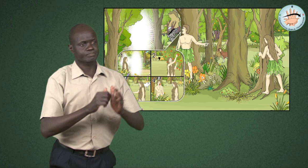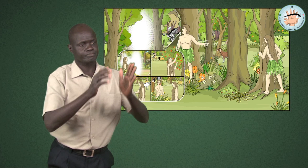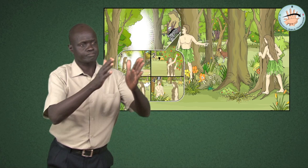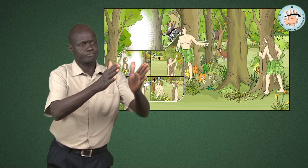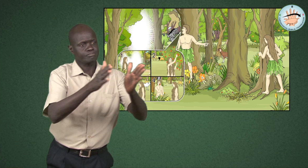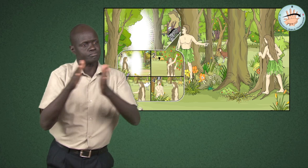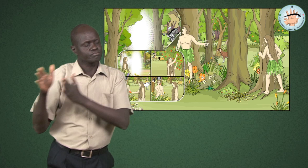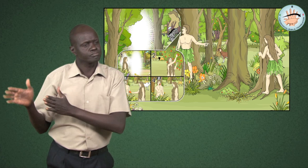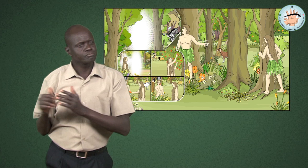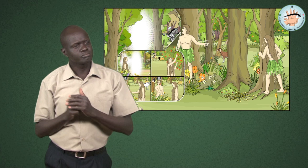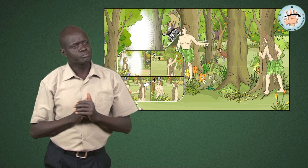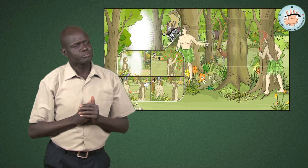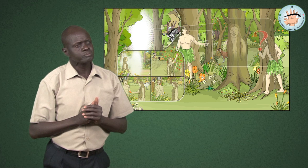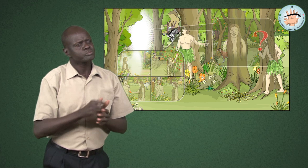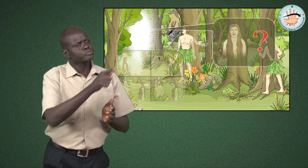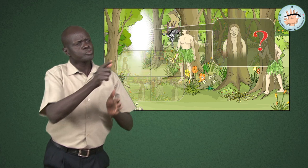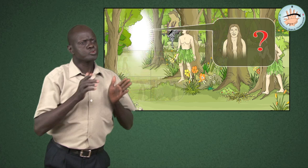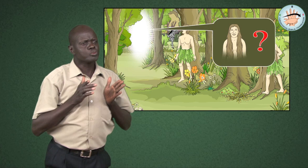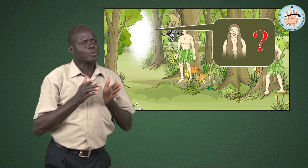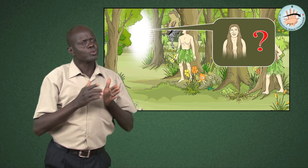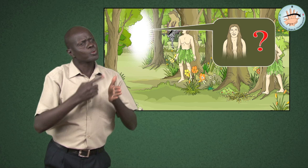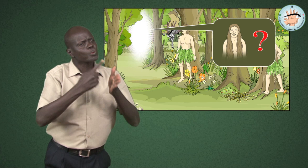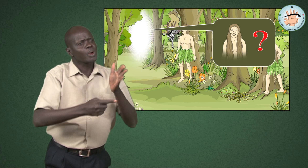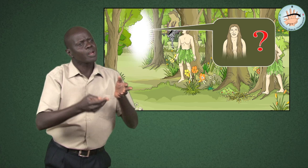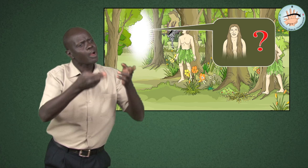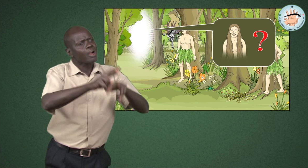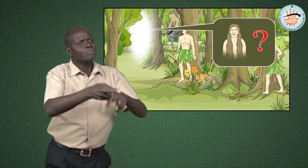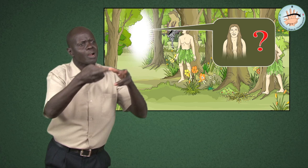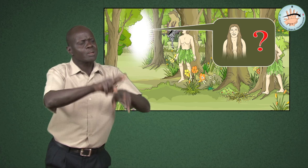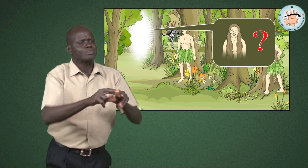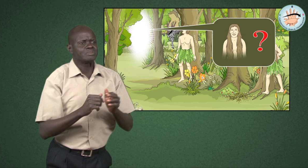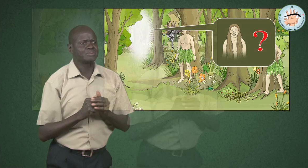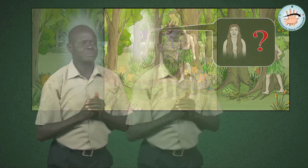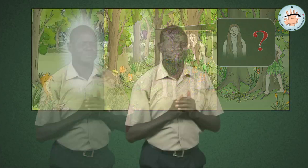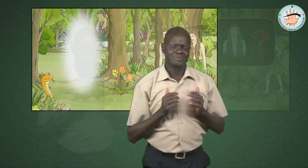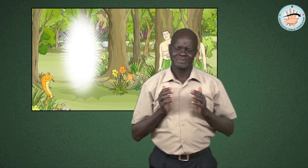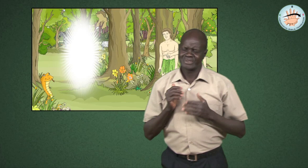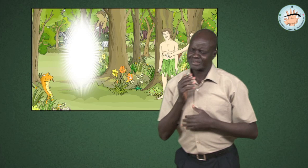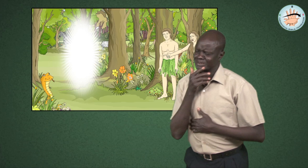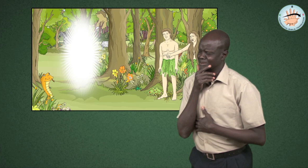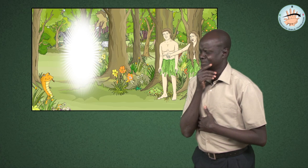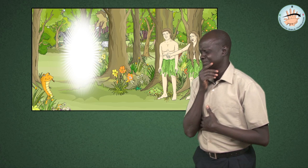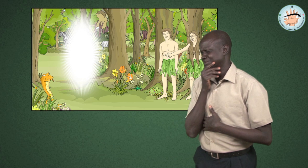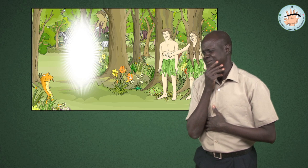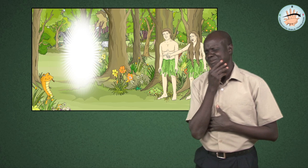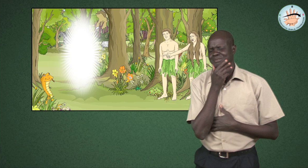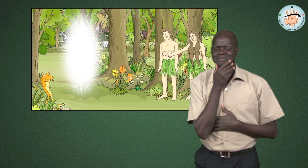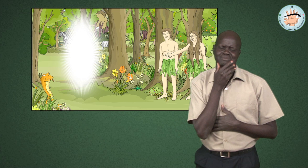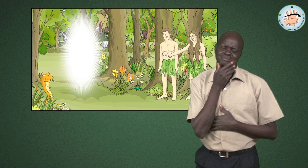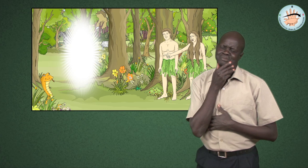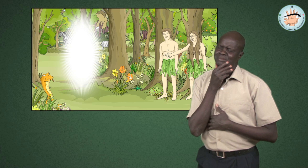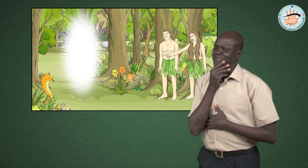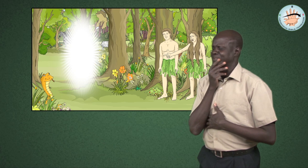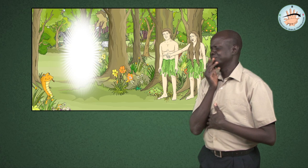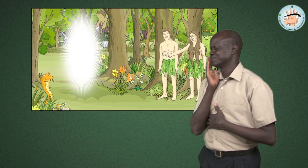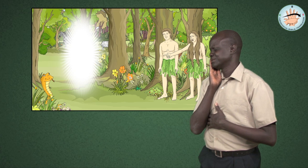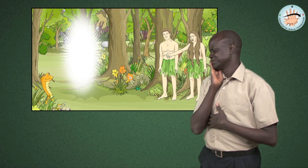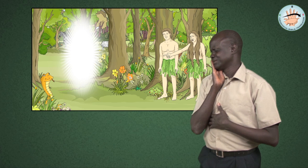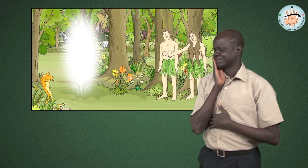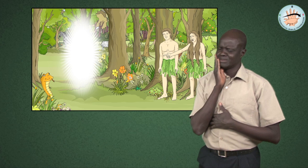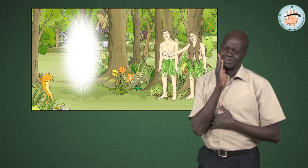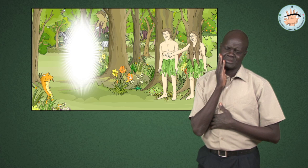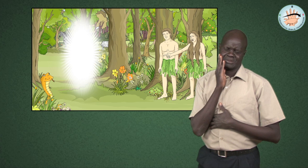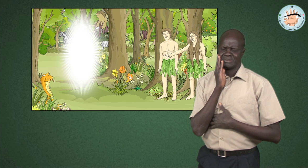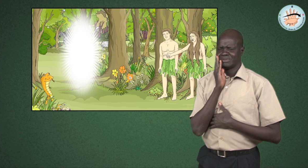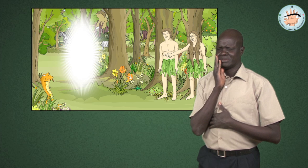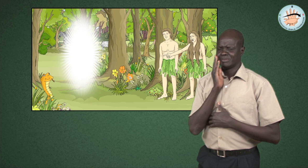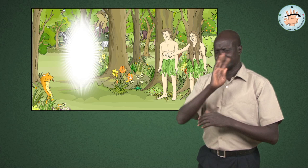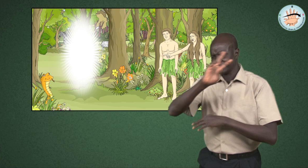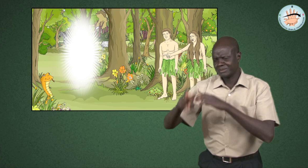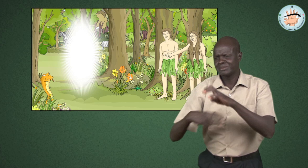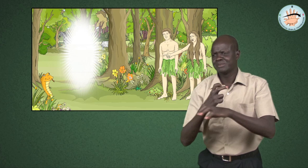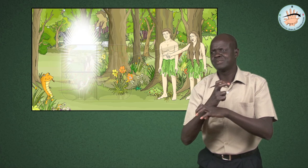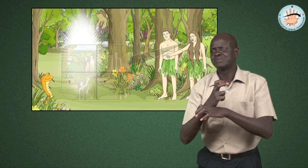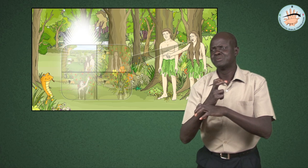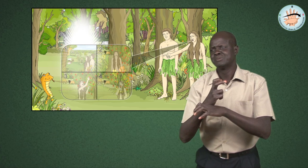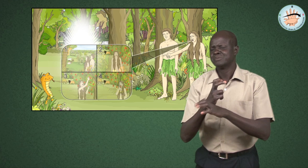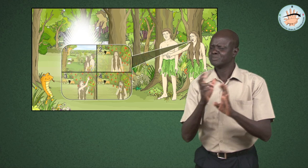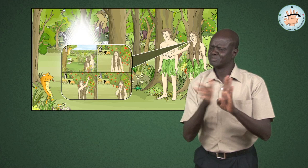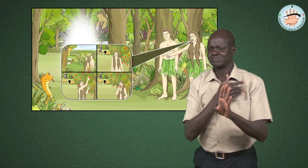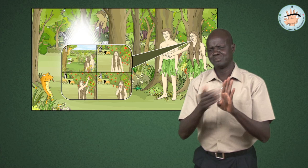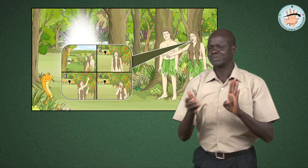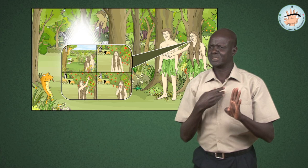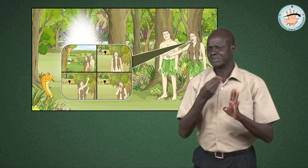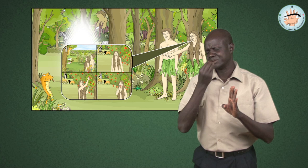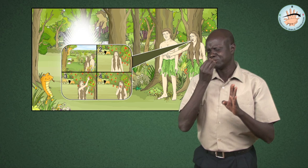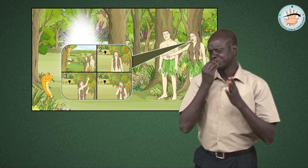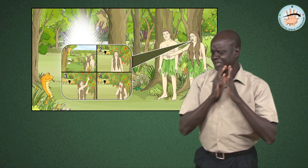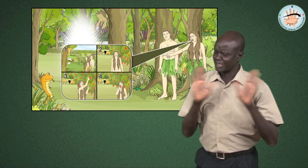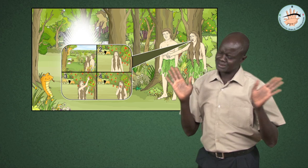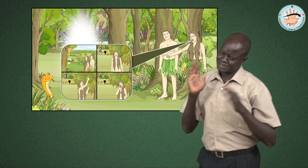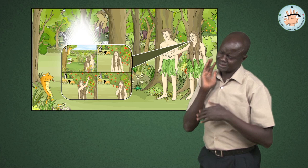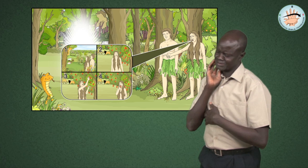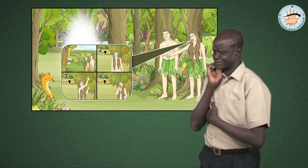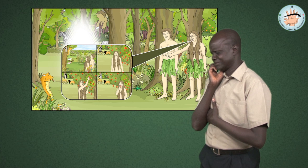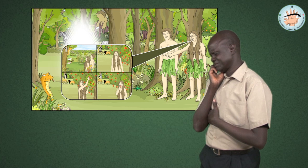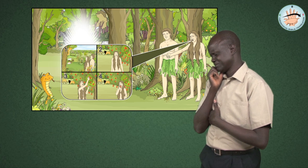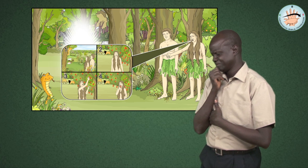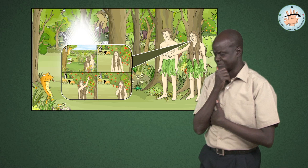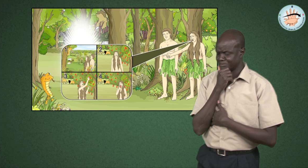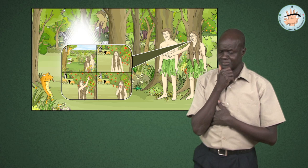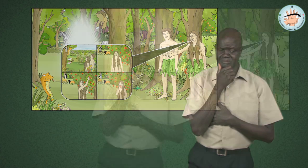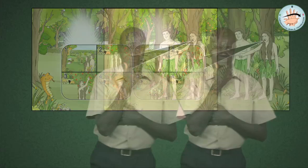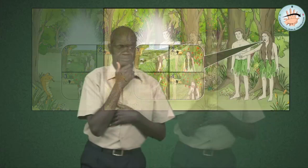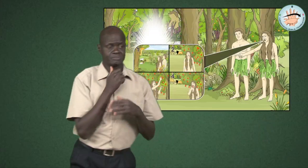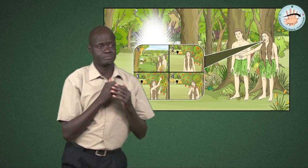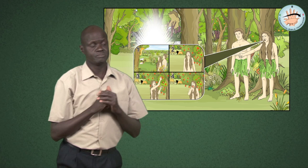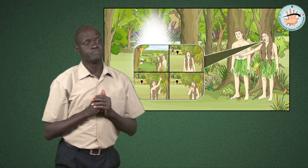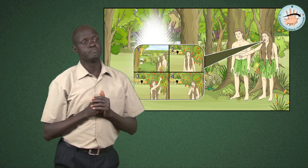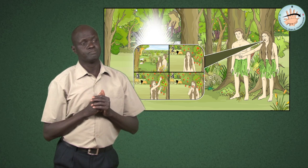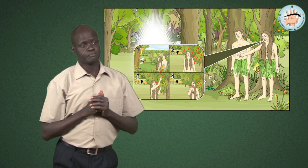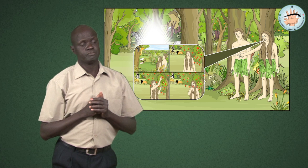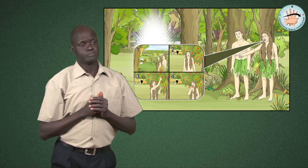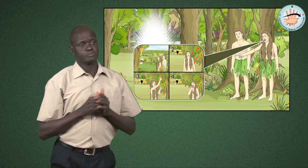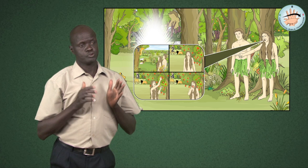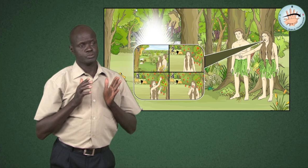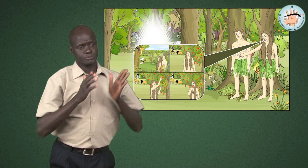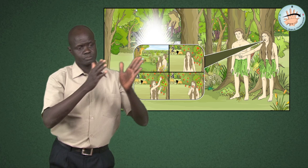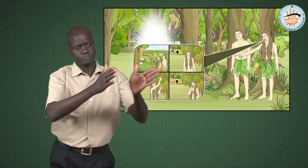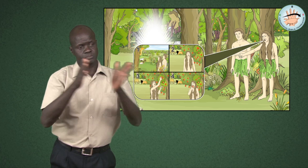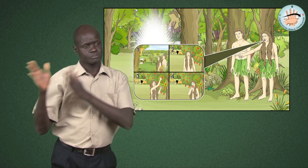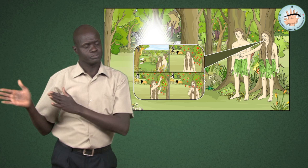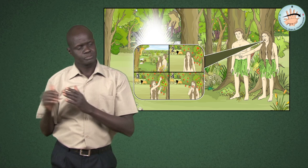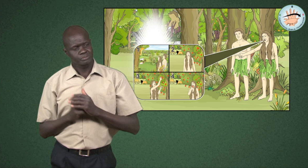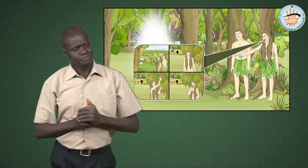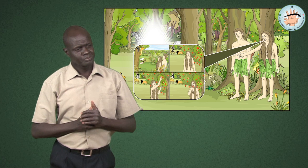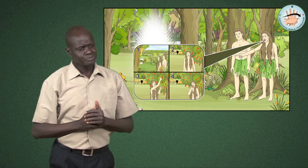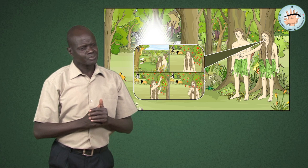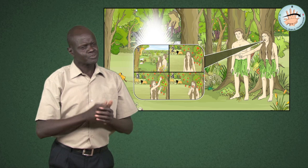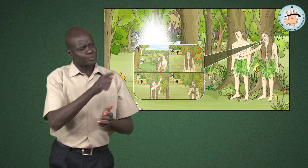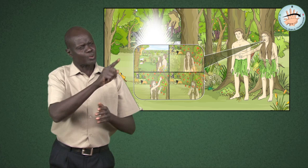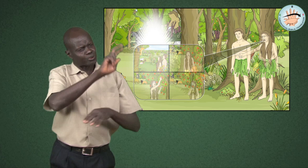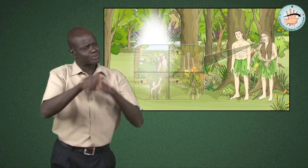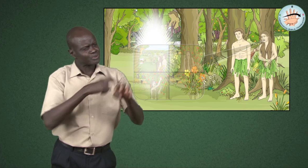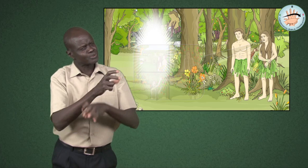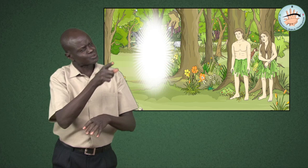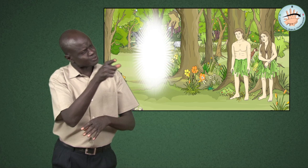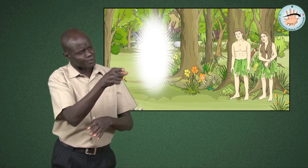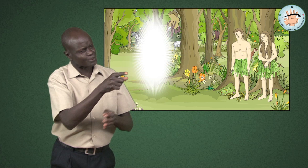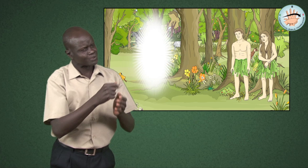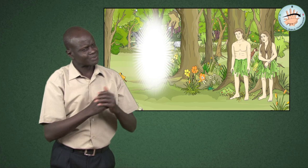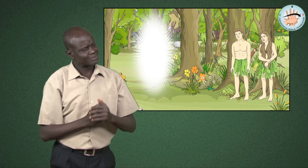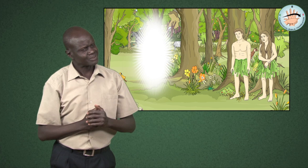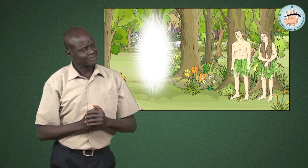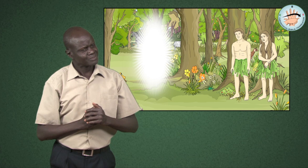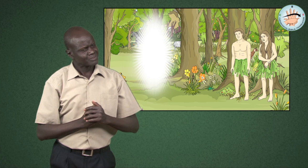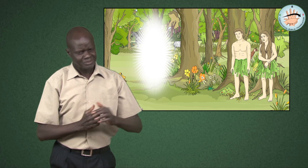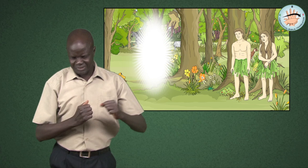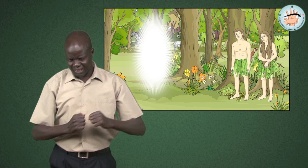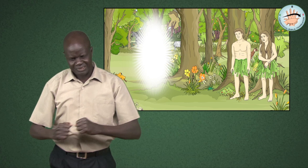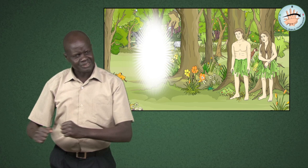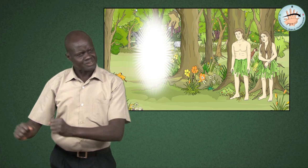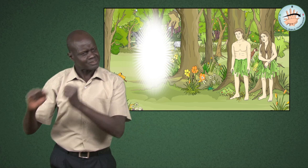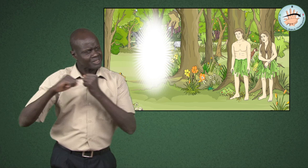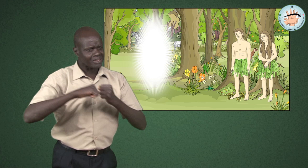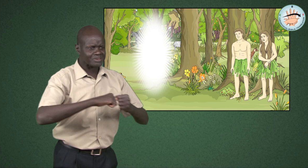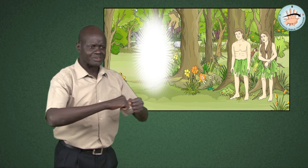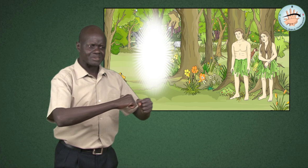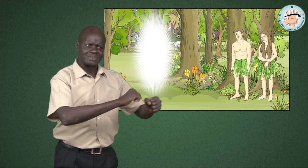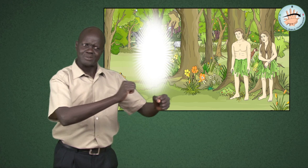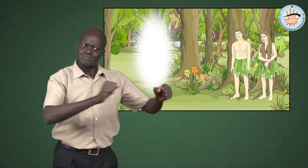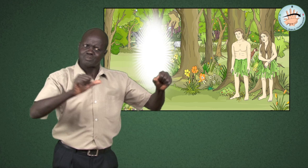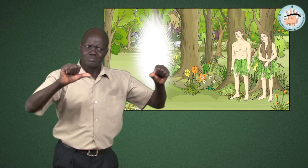Then the LORD God said to the woman, “What is this you have done?”